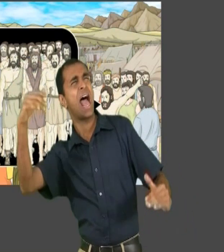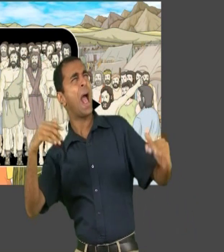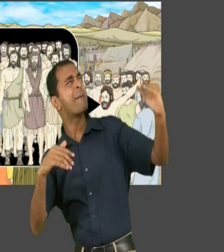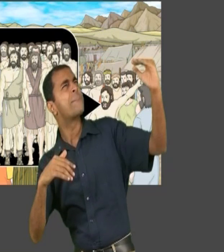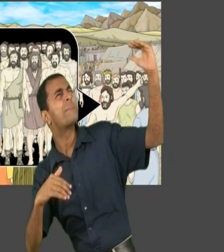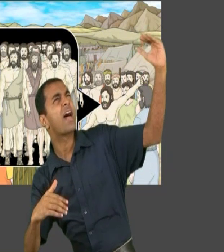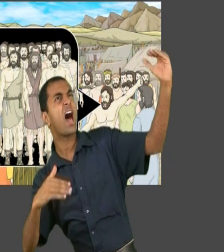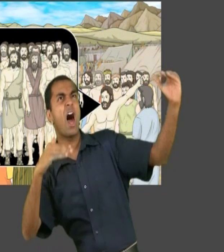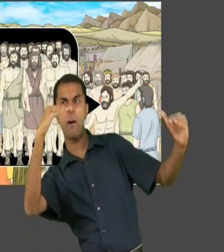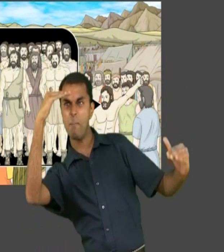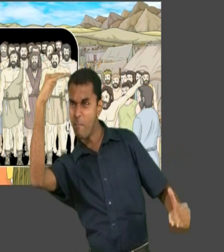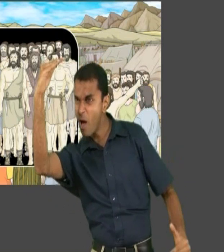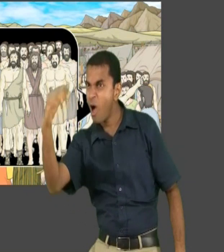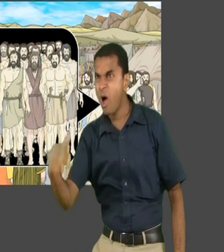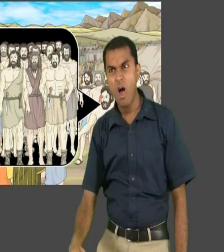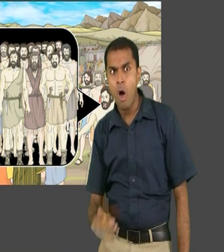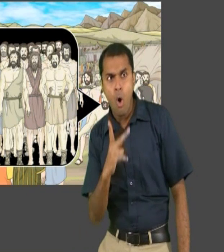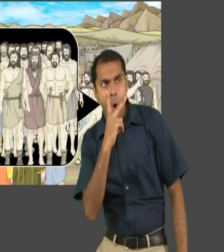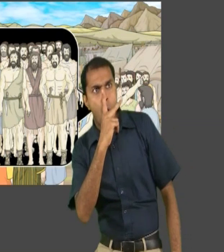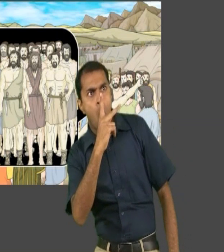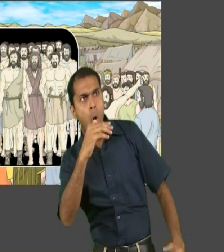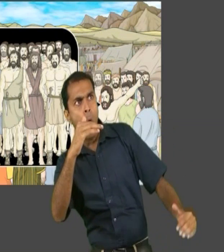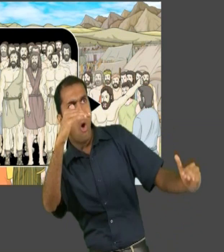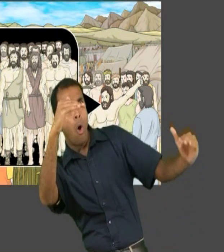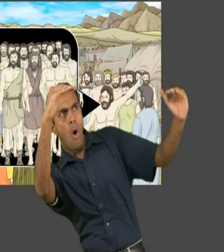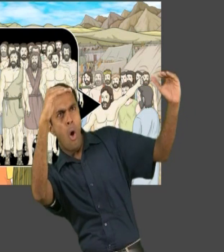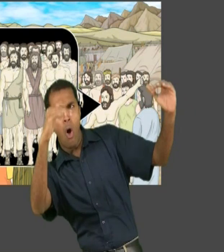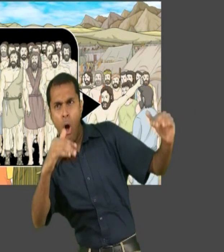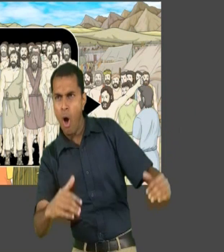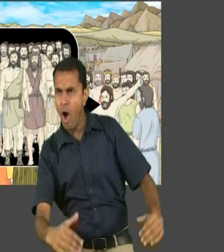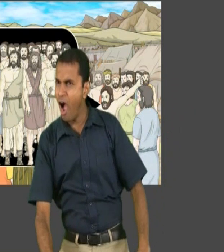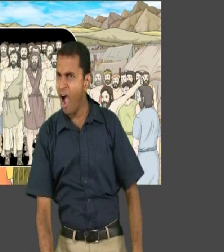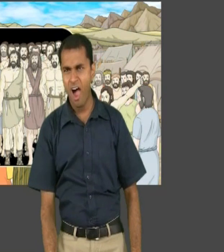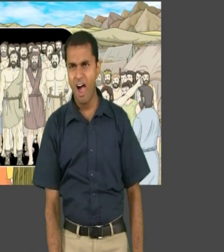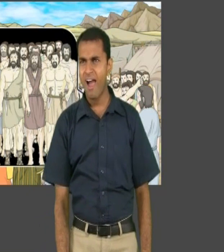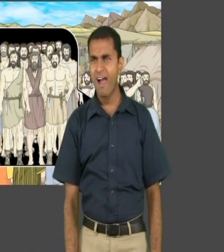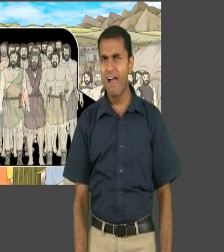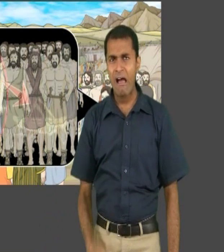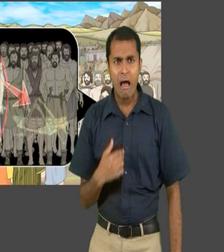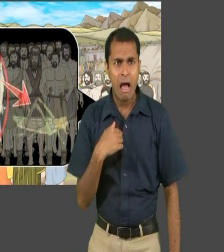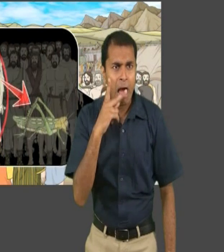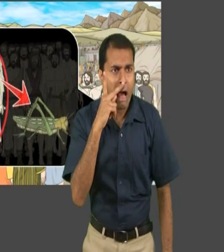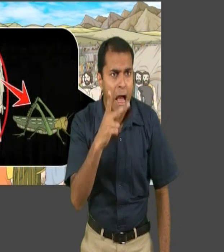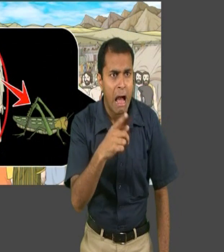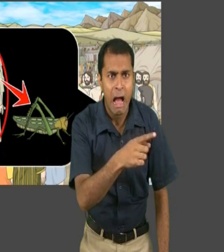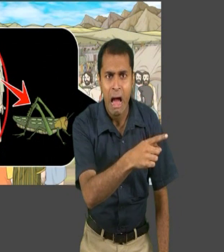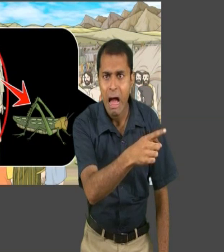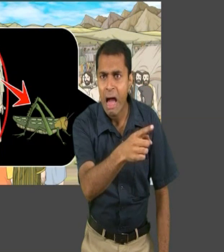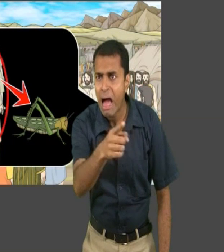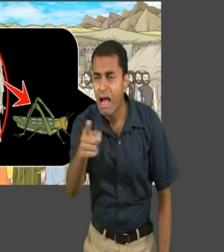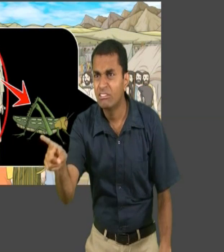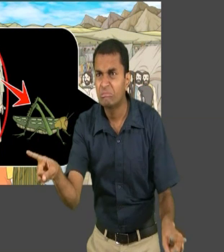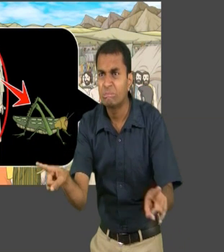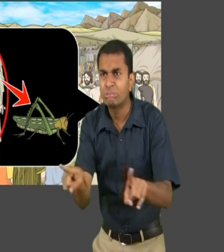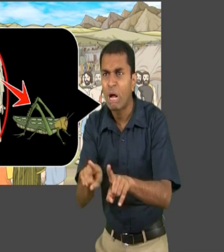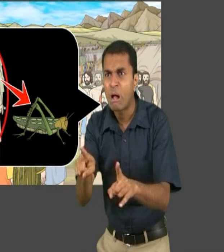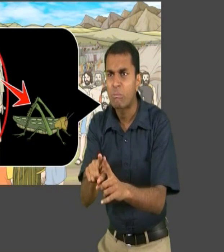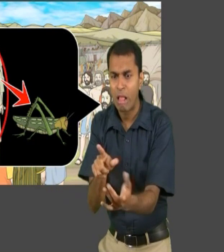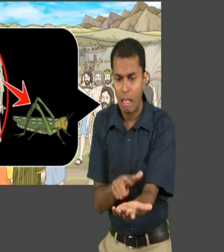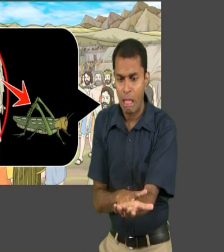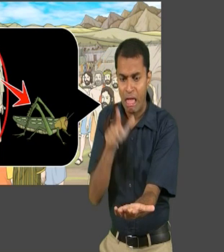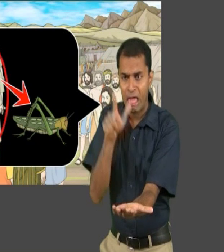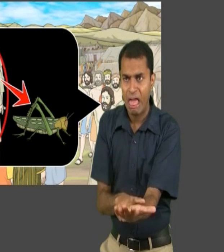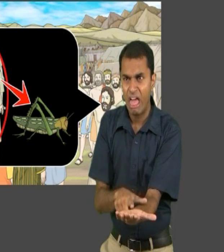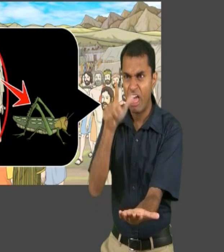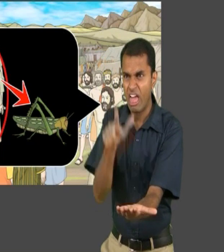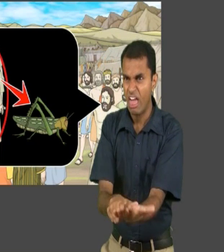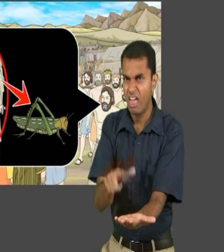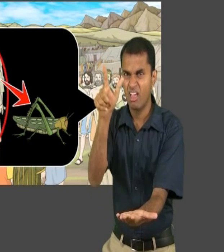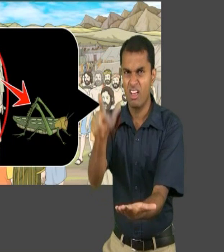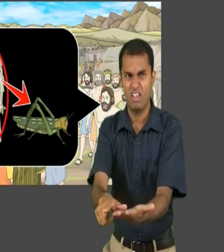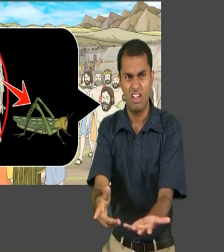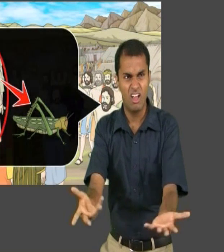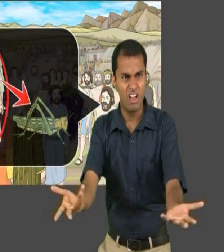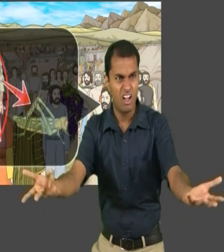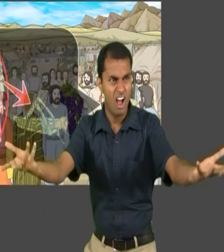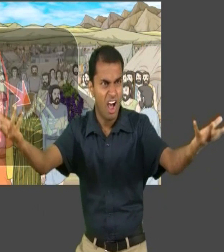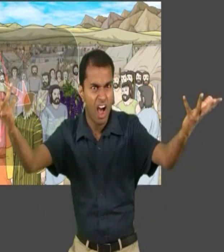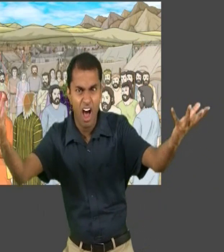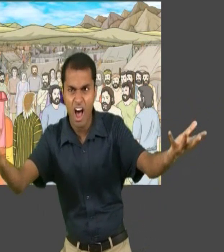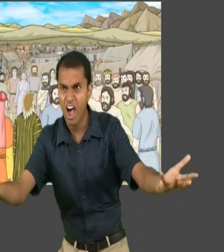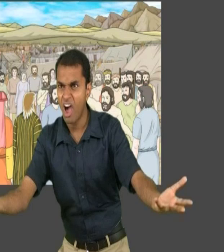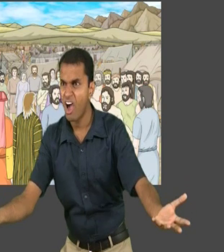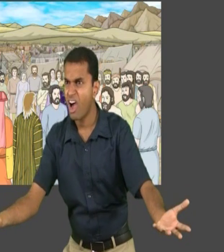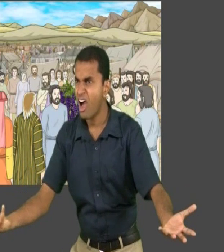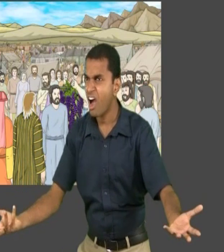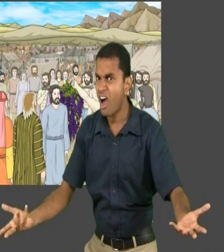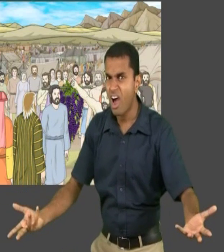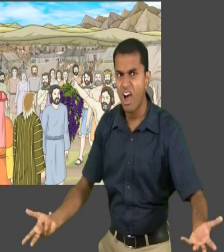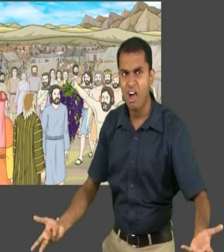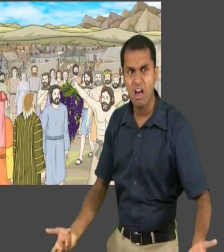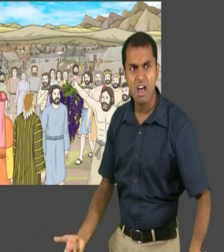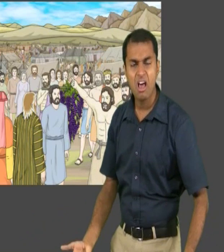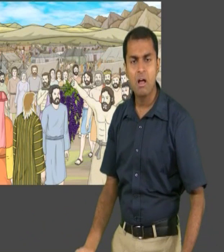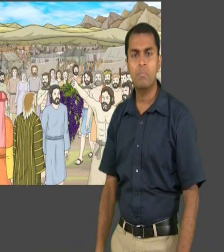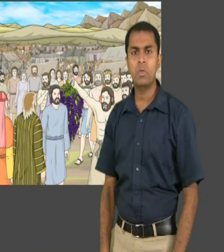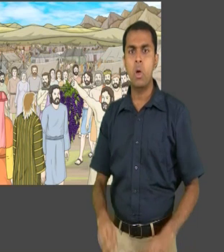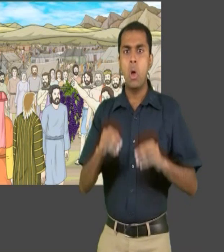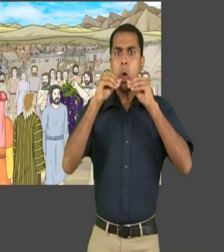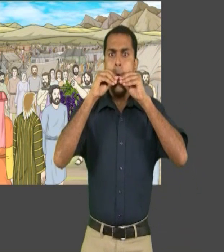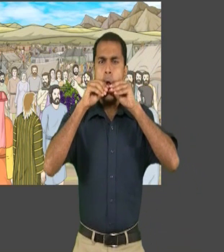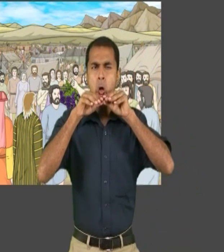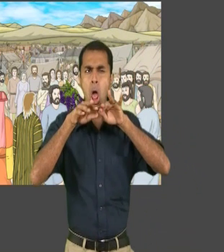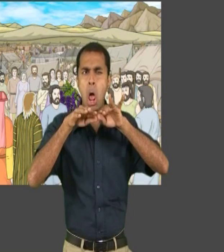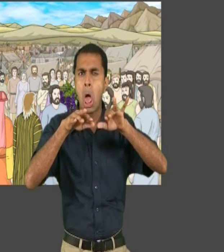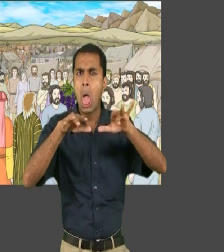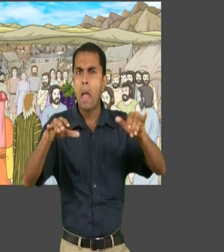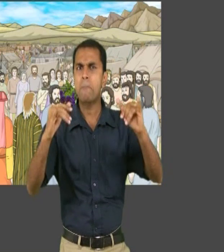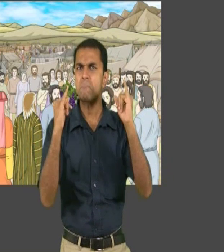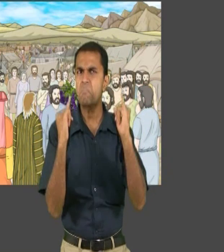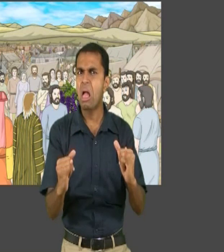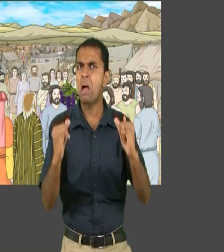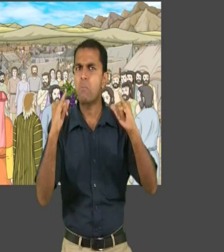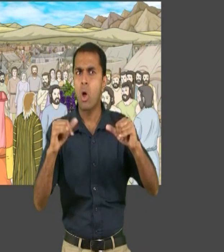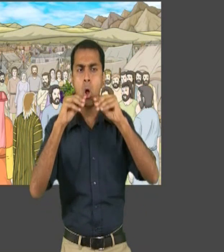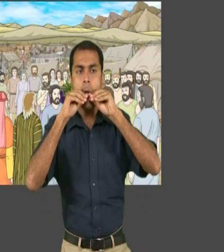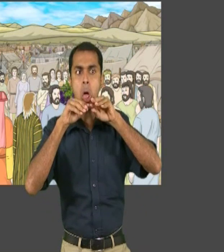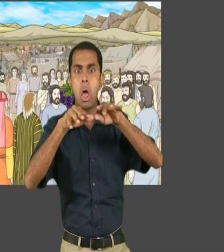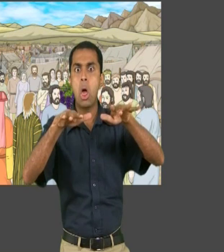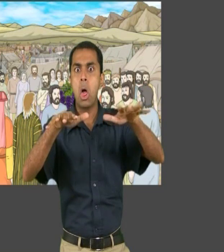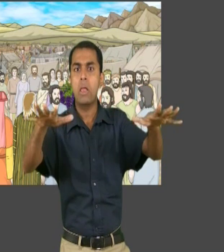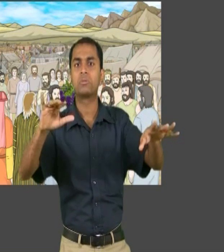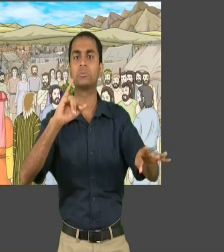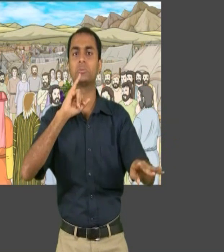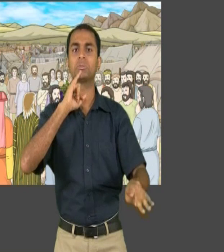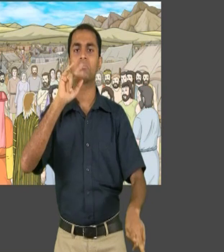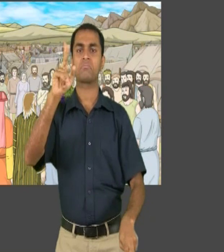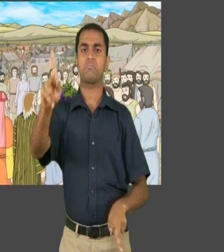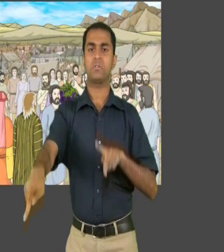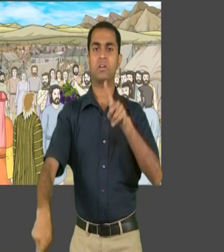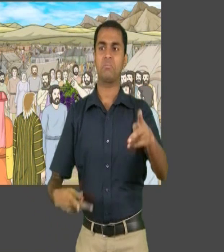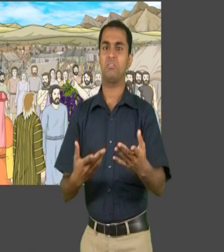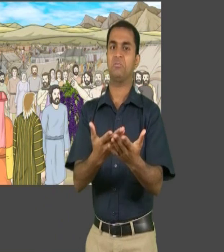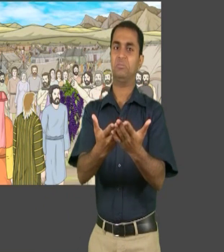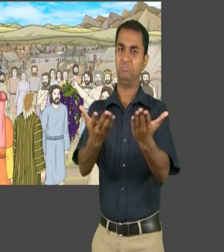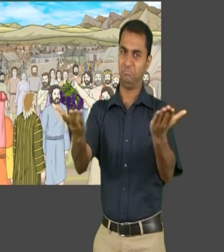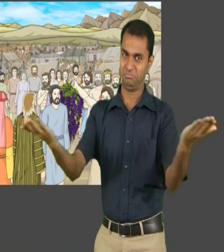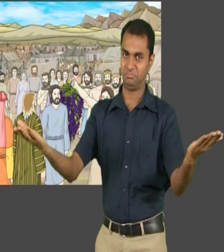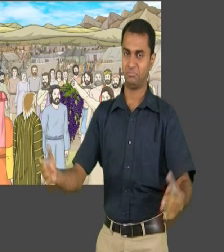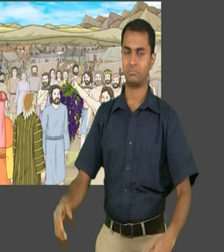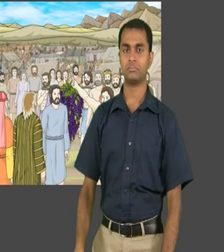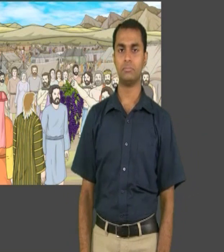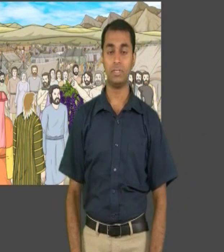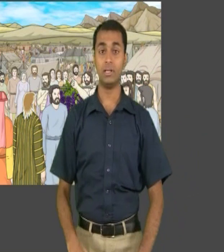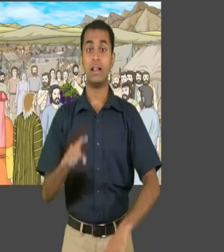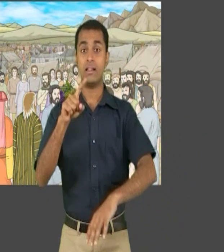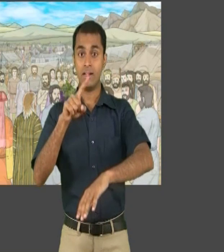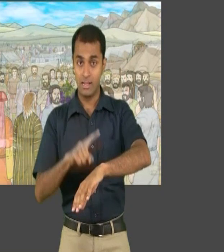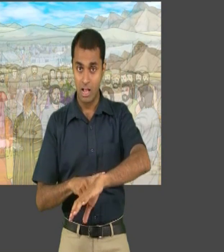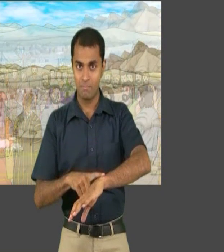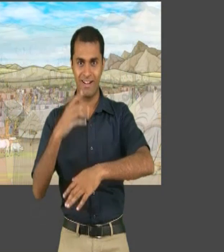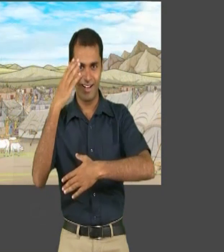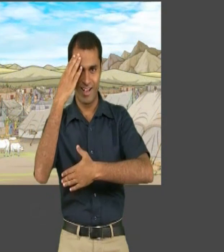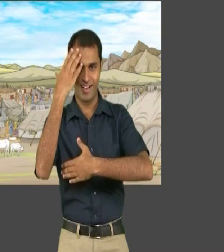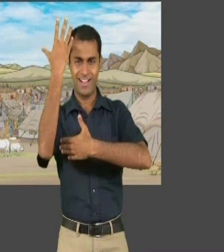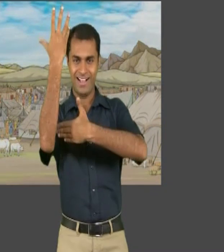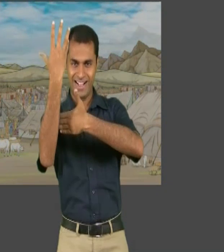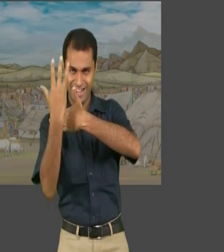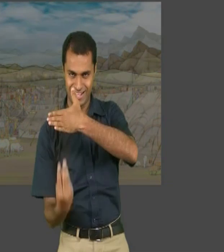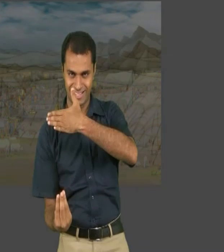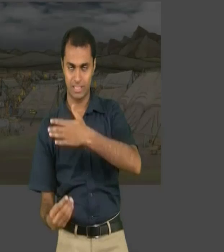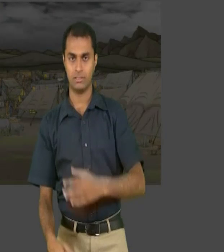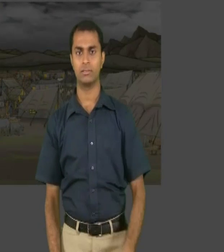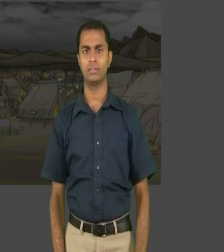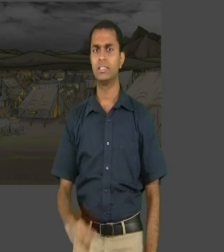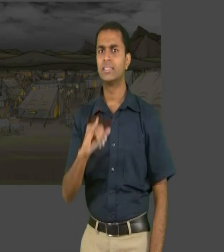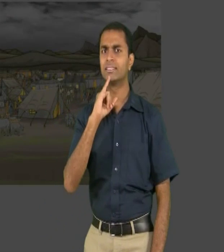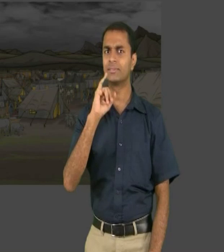We seemed like grasshoppers in our own sight, and we must have seemed the same to them!”